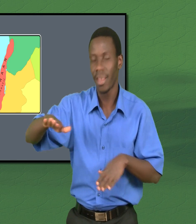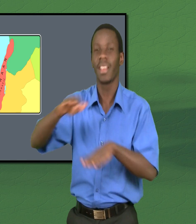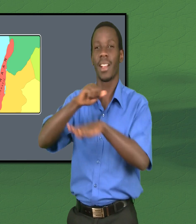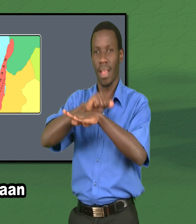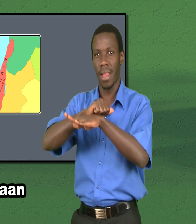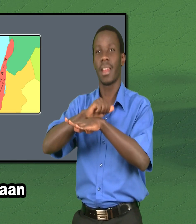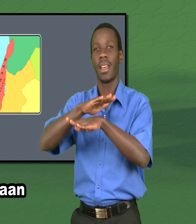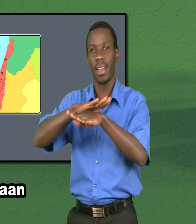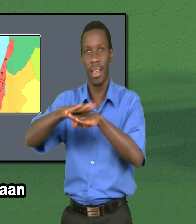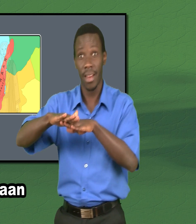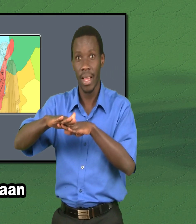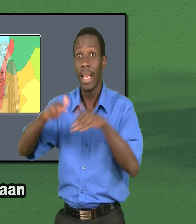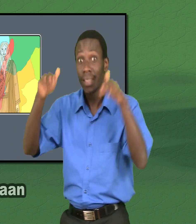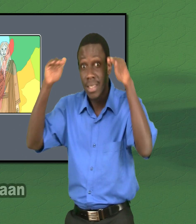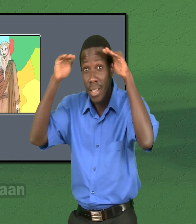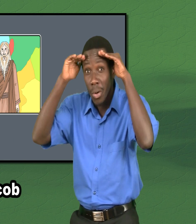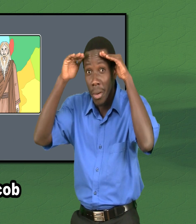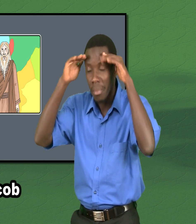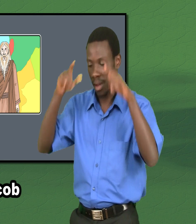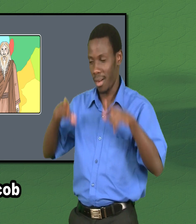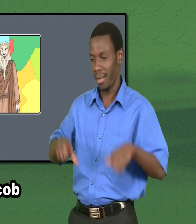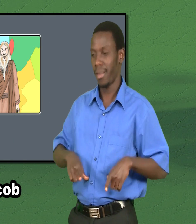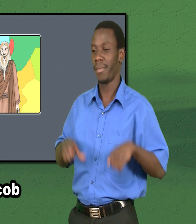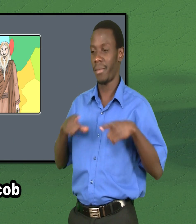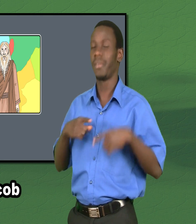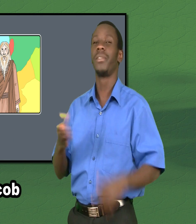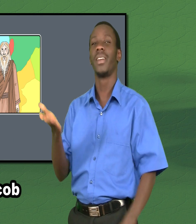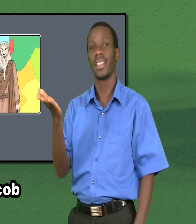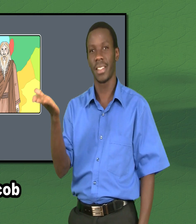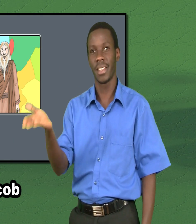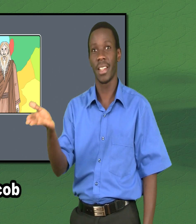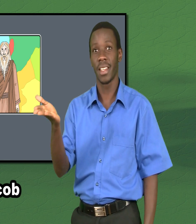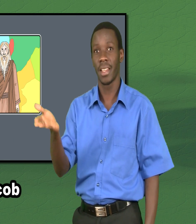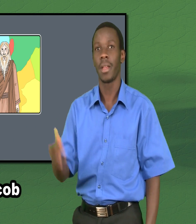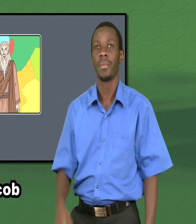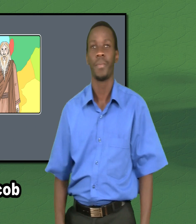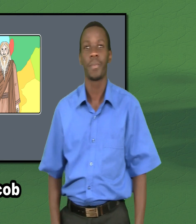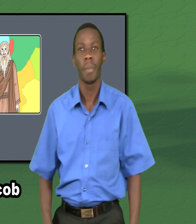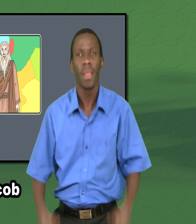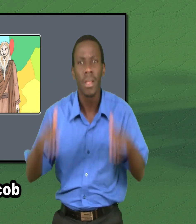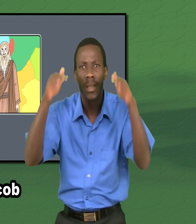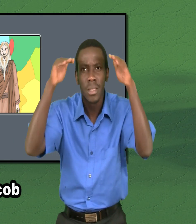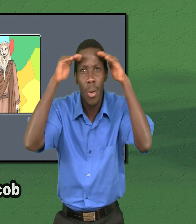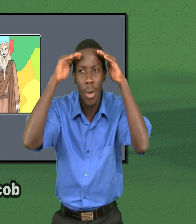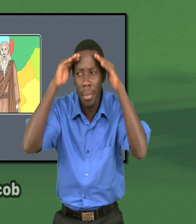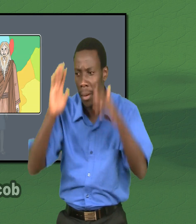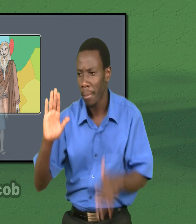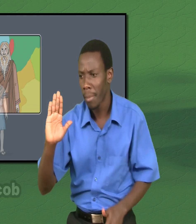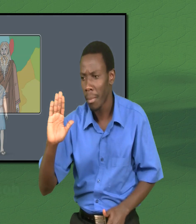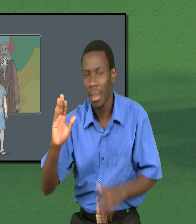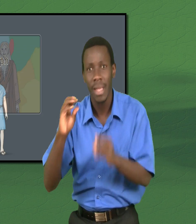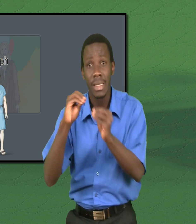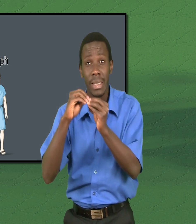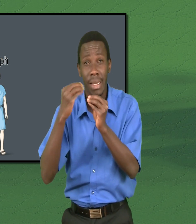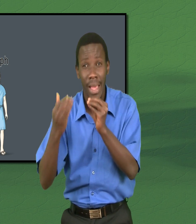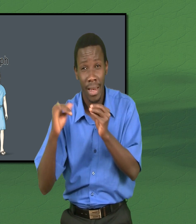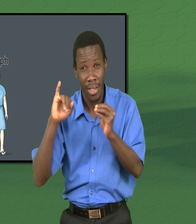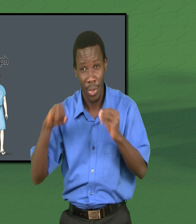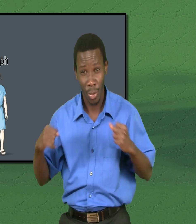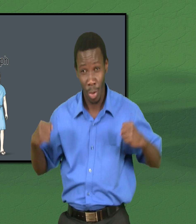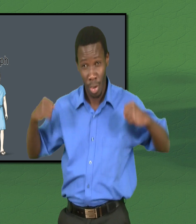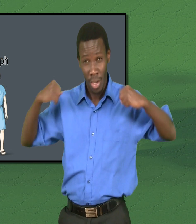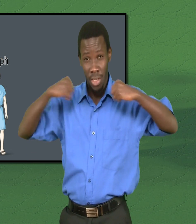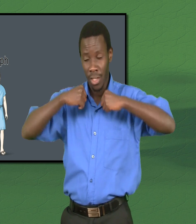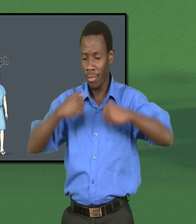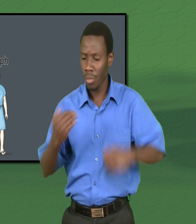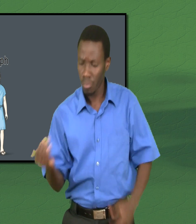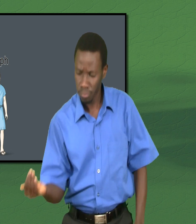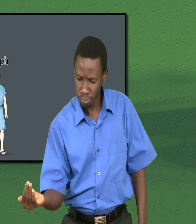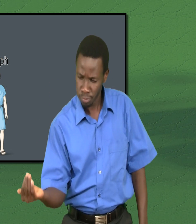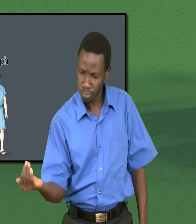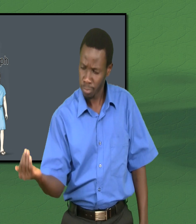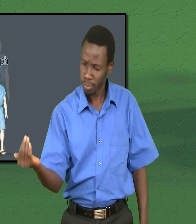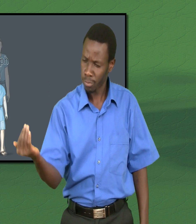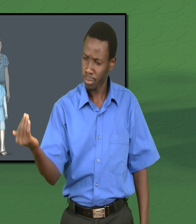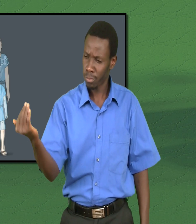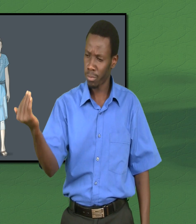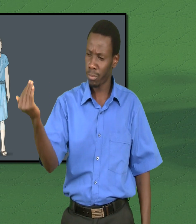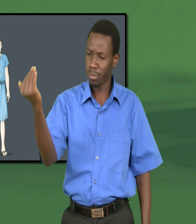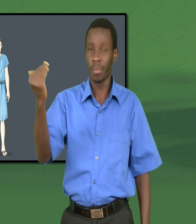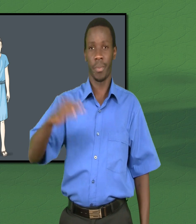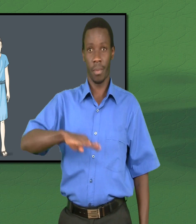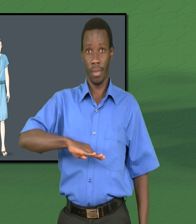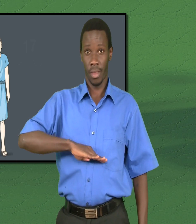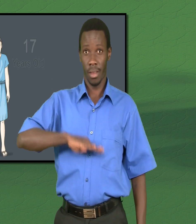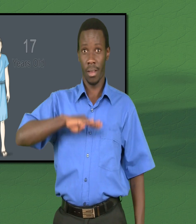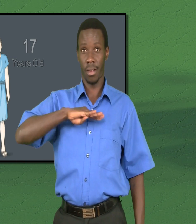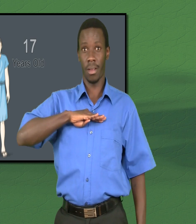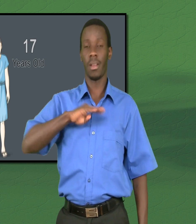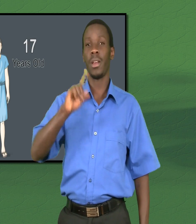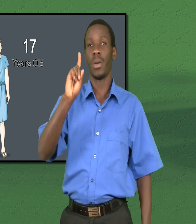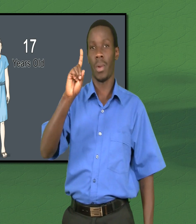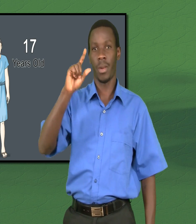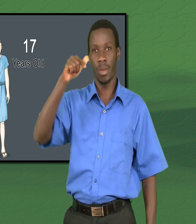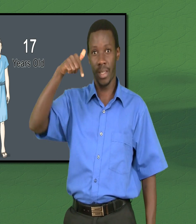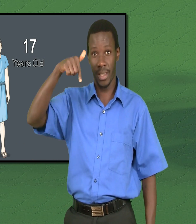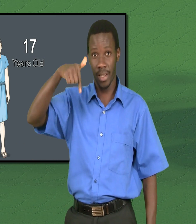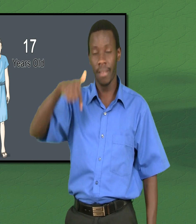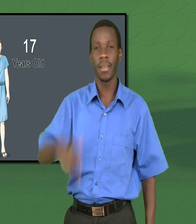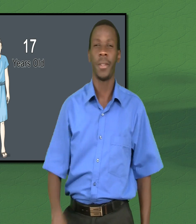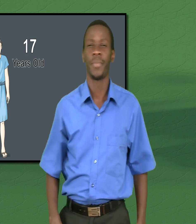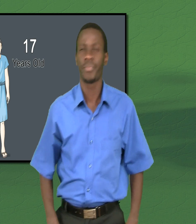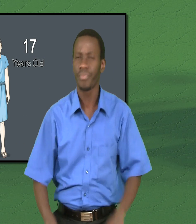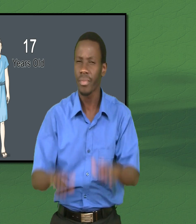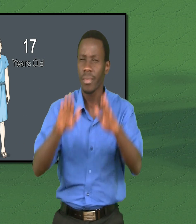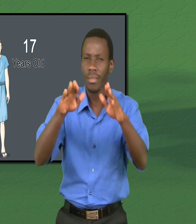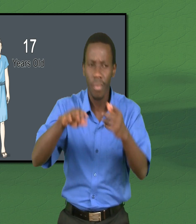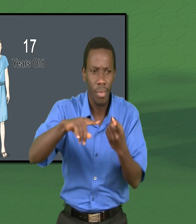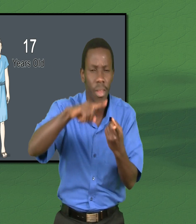This is the account of Jacob.